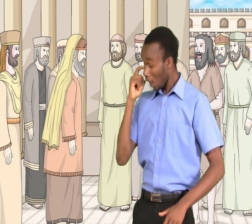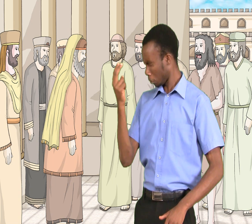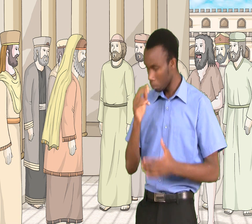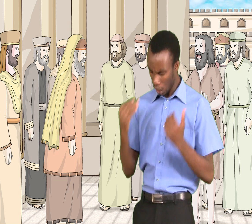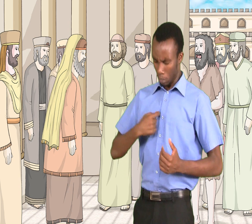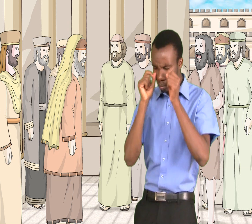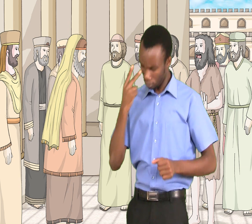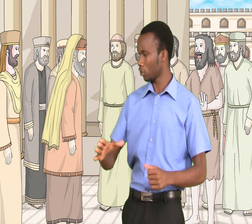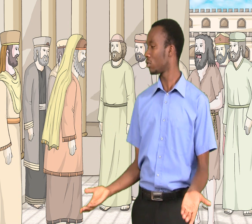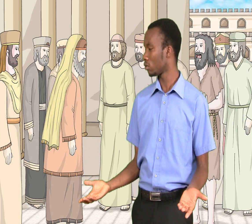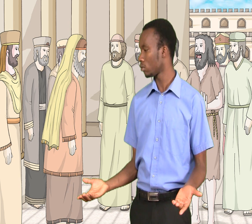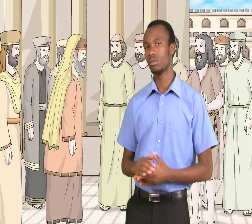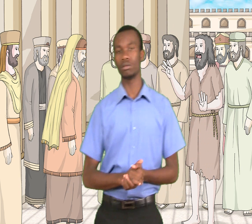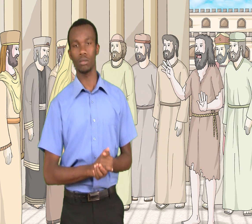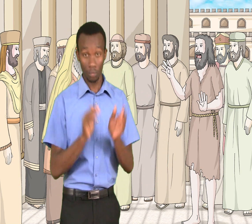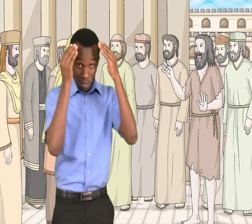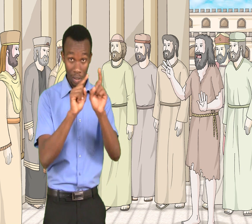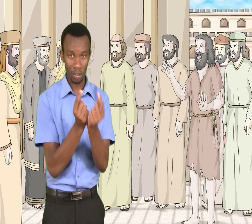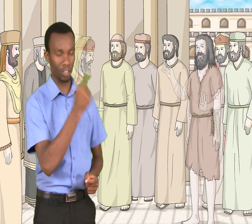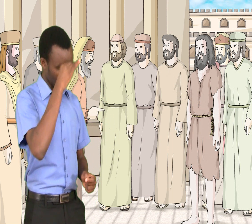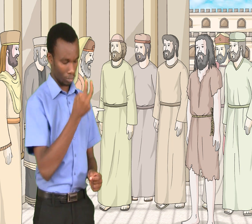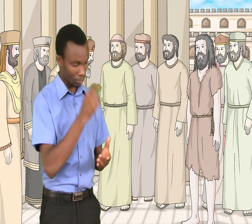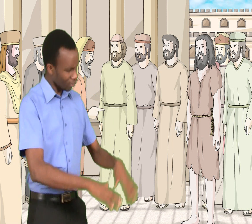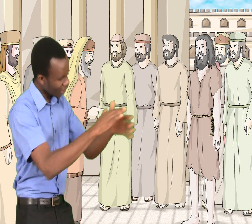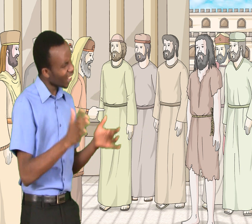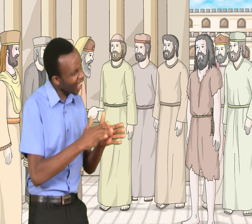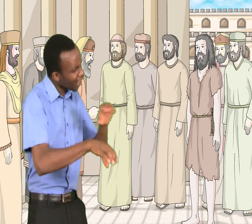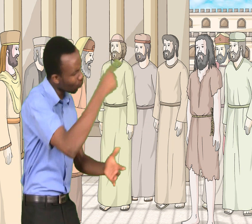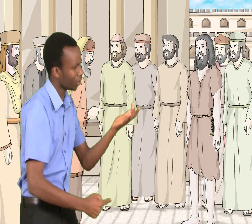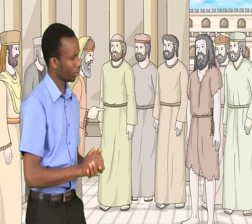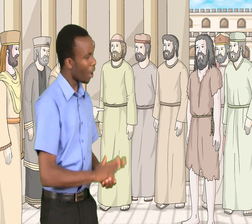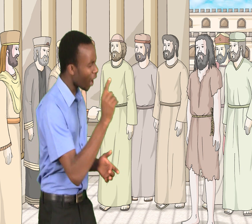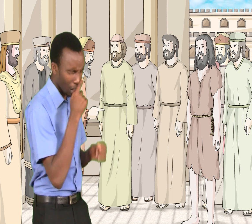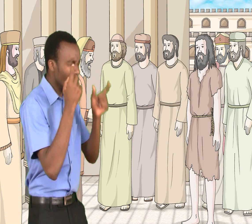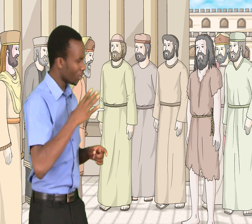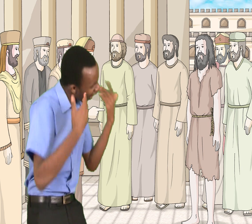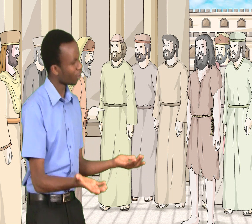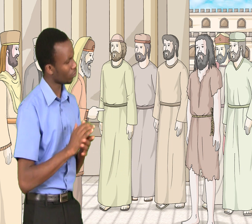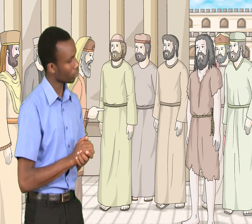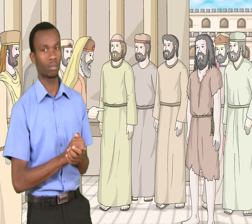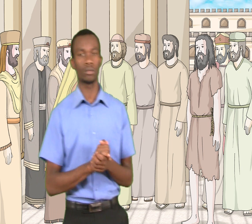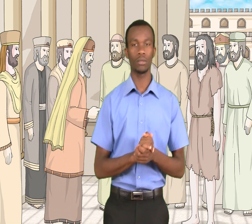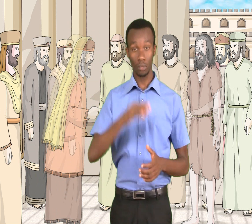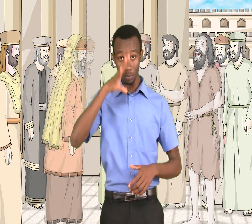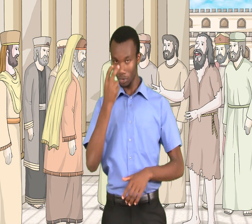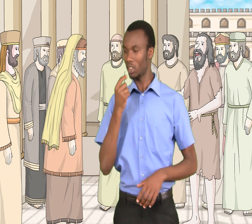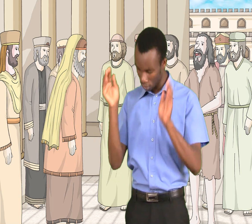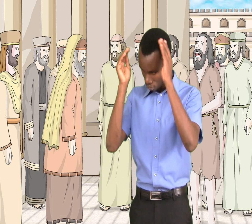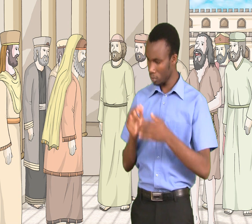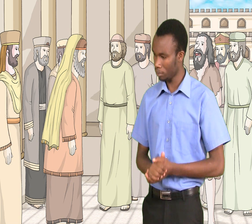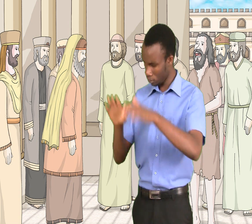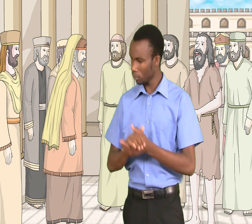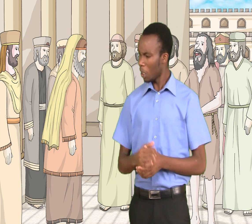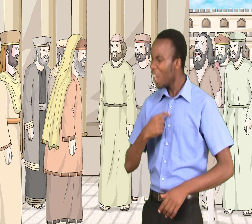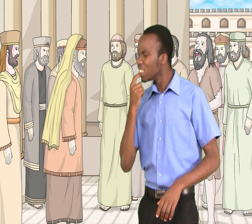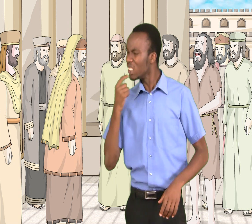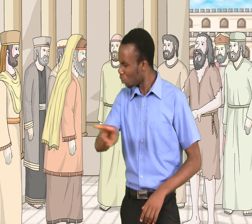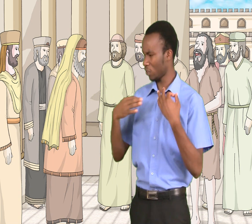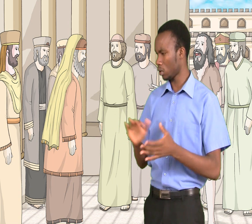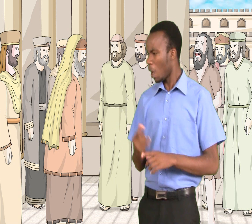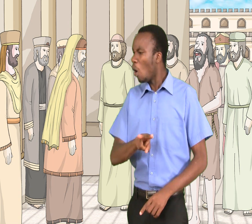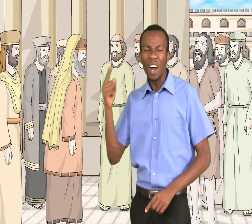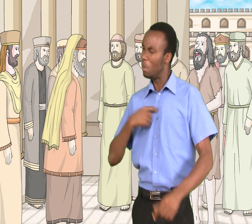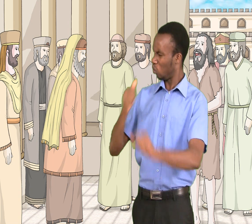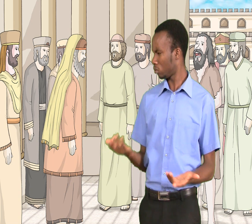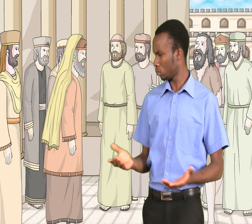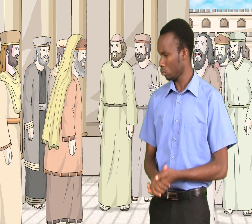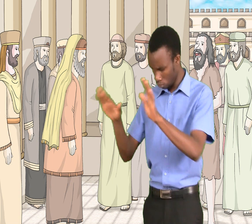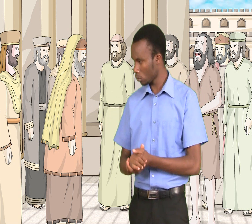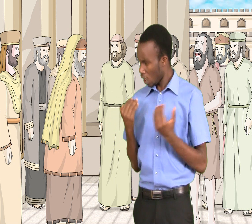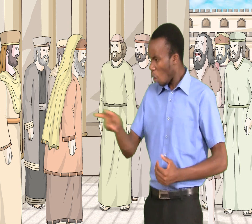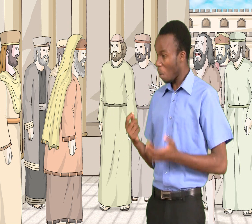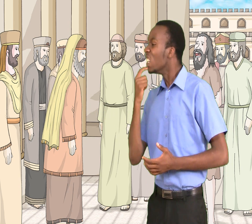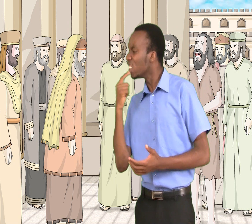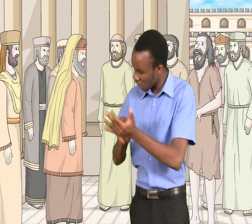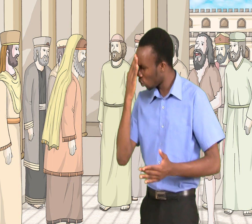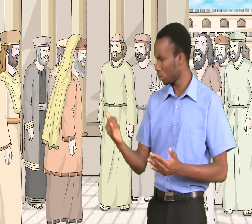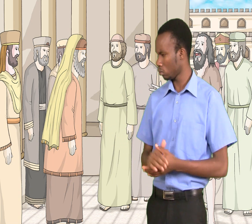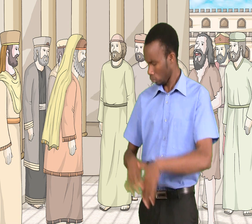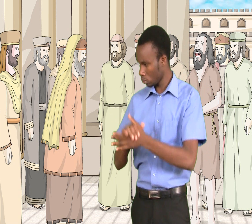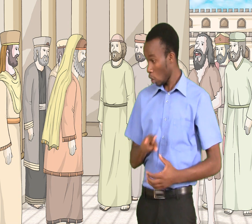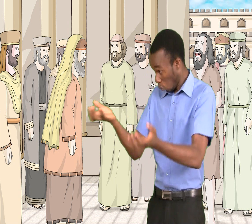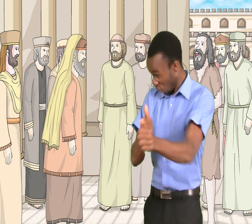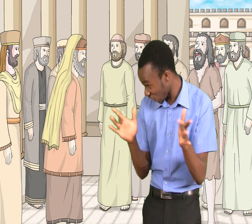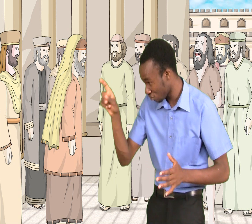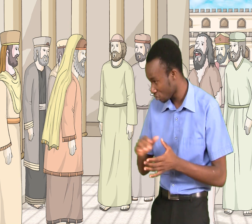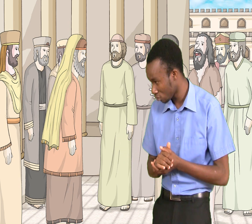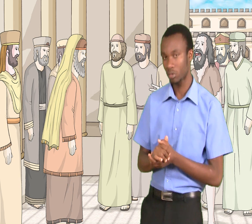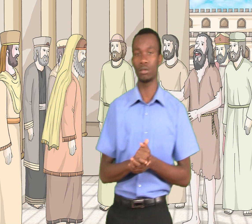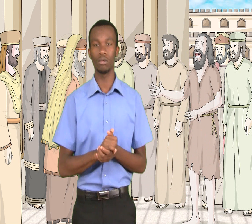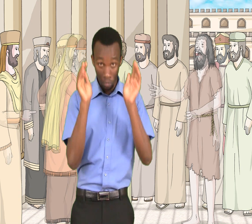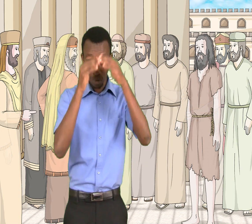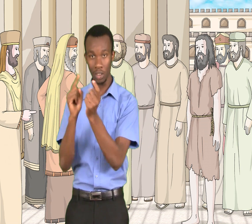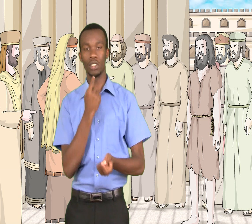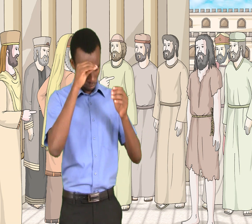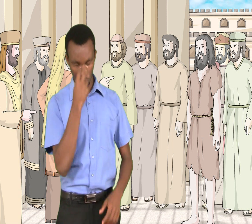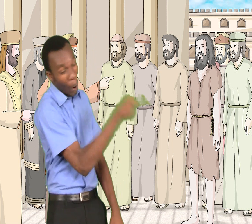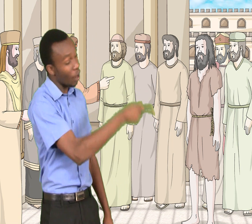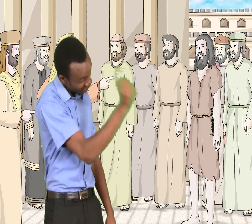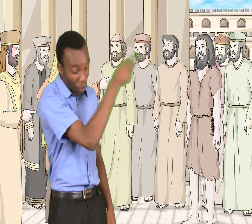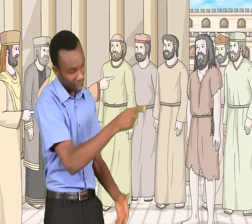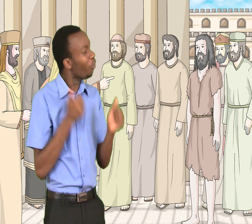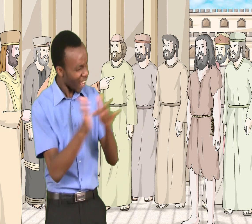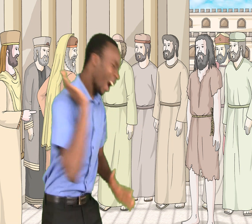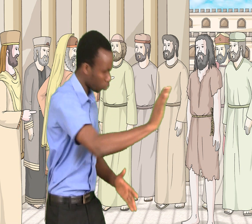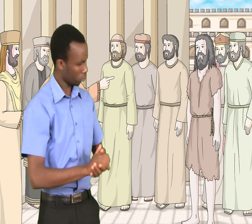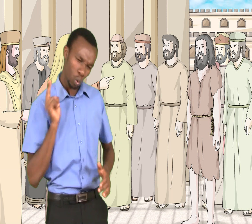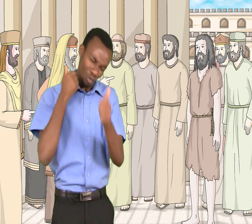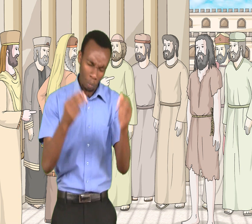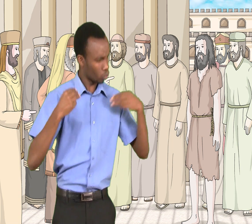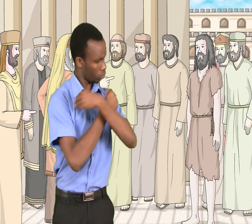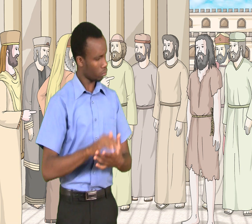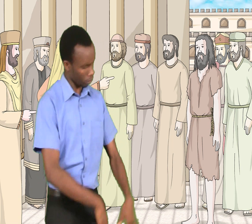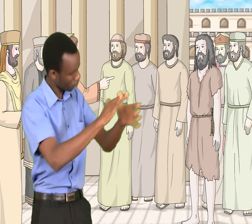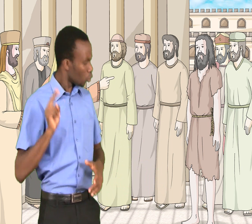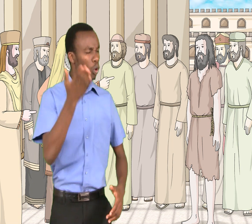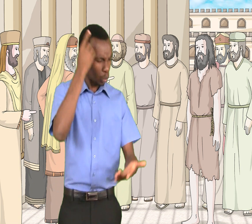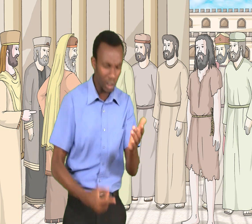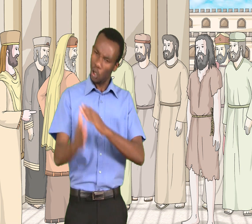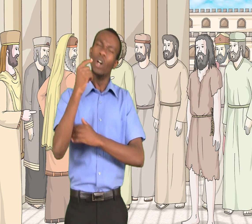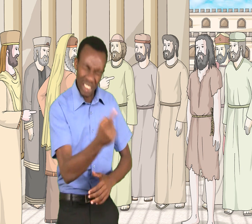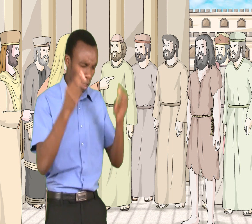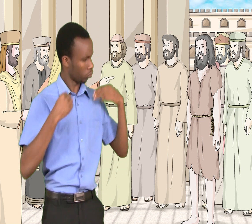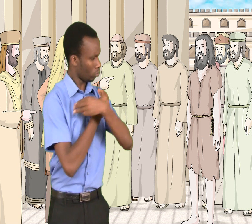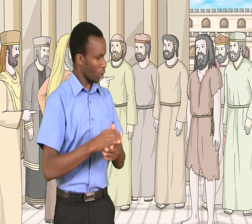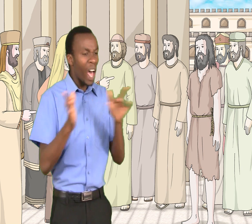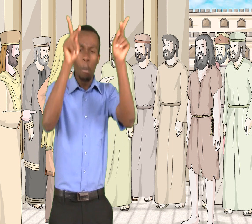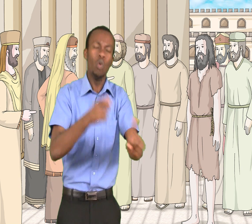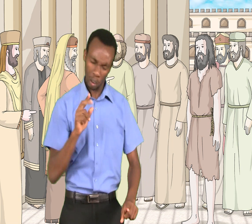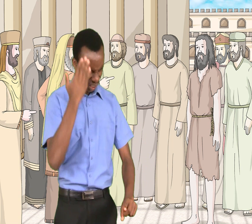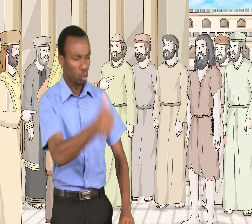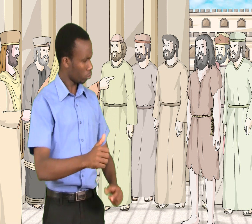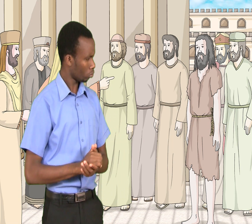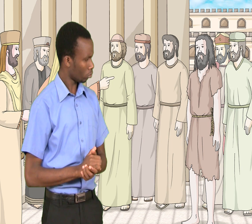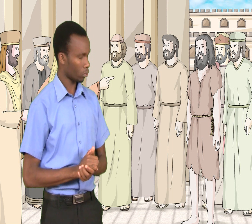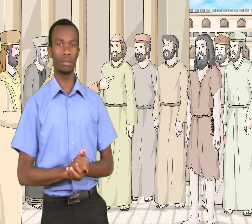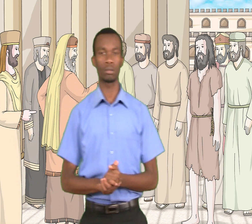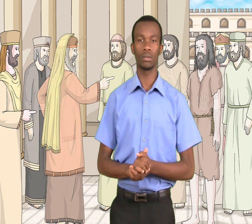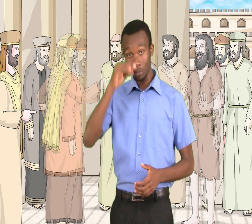they asked. “How did He open your eyes?” He replied, “I already told you, and you did not listen. Why do you want to hear it again? Do you also want to become His disciples?” Then they heaped insults on him and said, “You are His disciple; we are disciples of Moses.